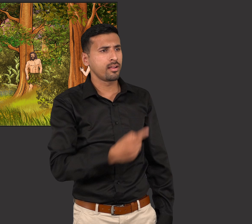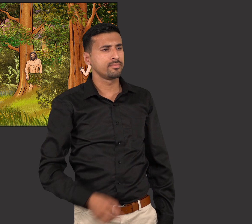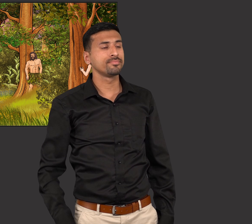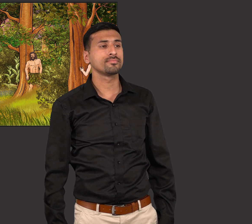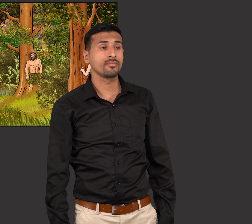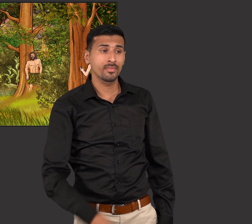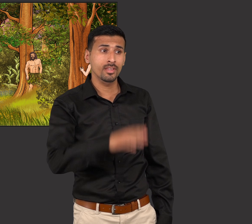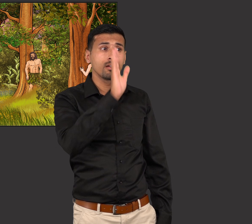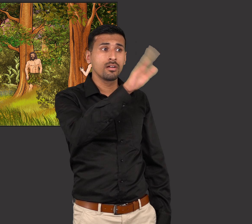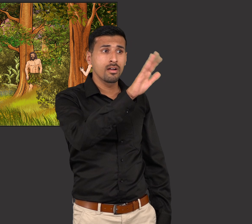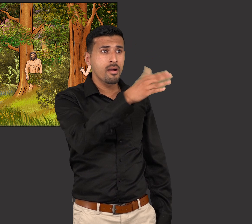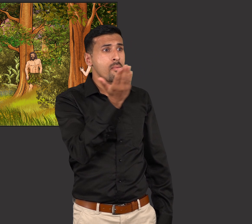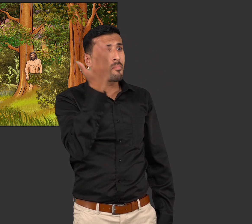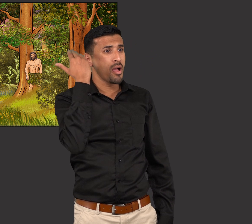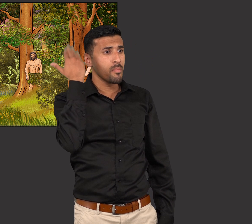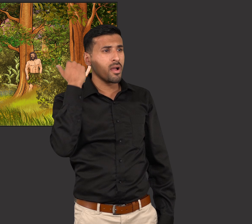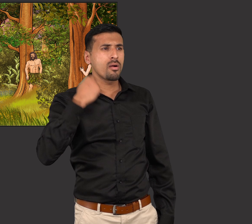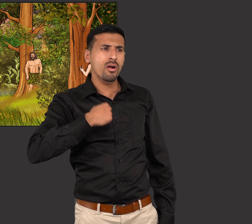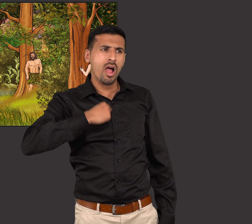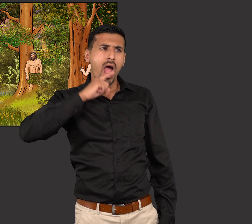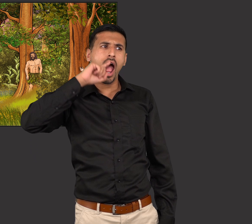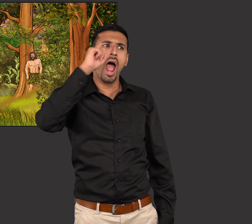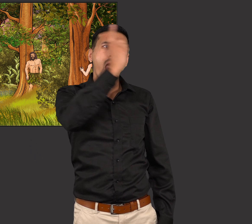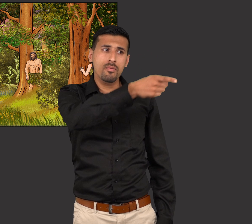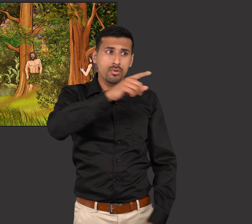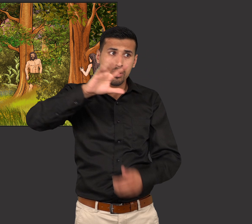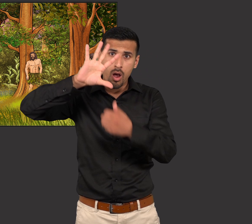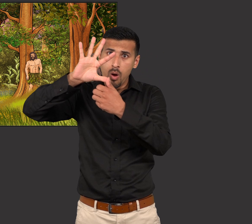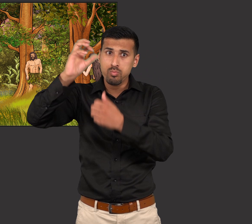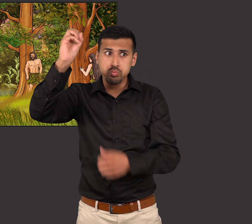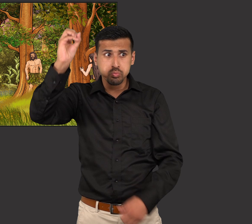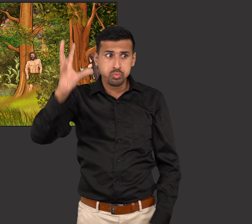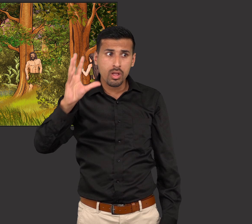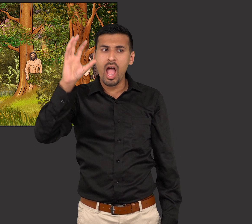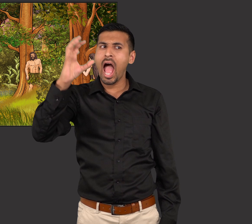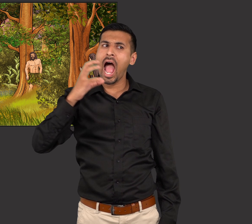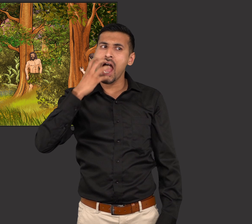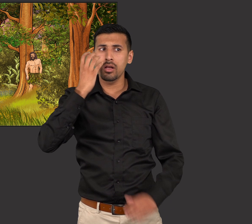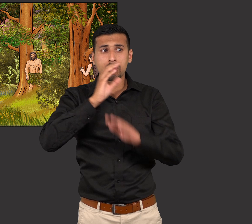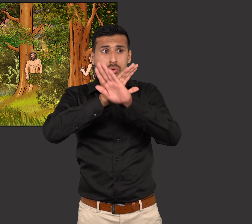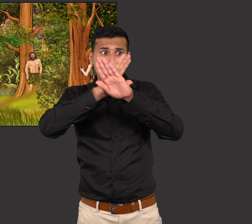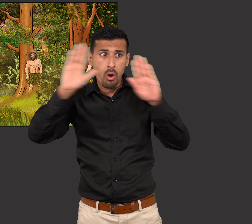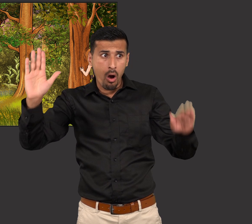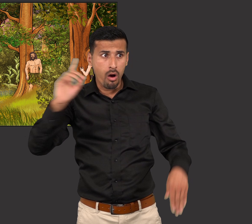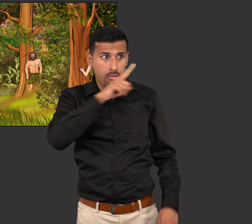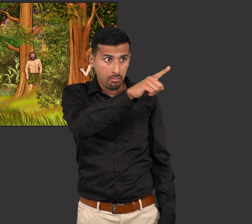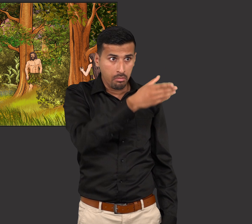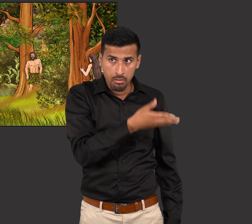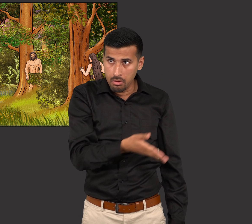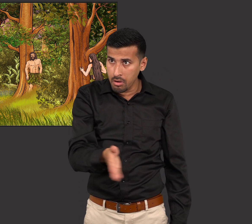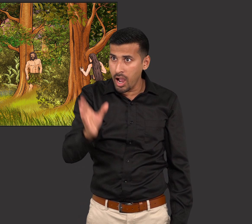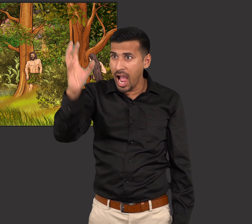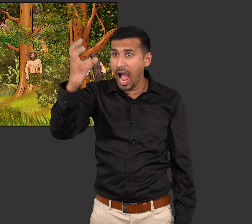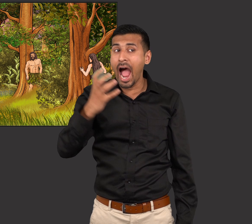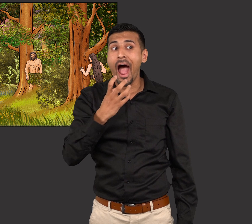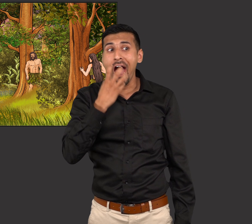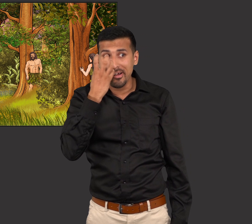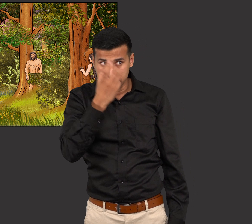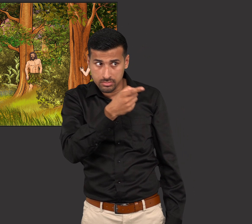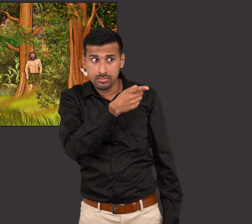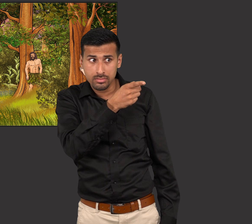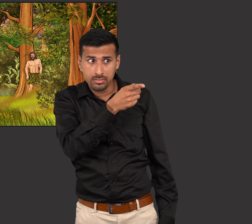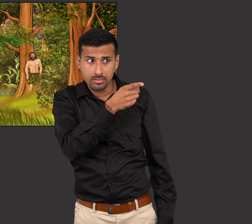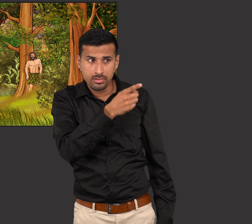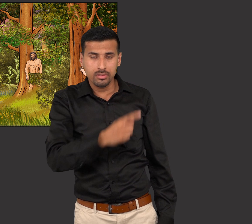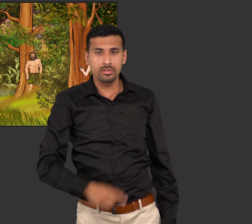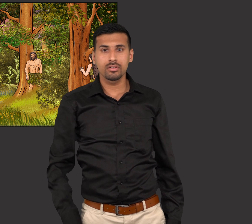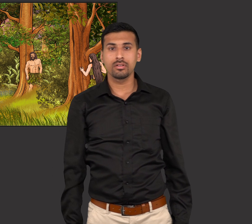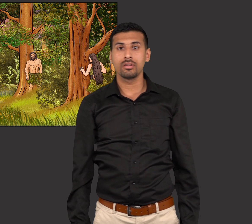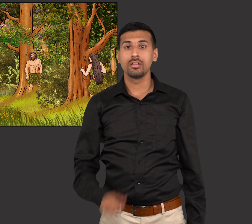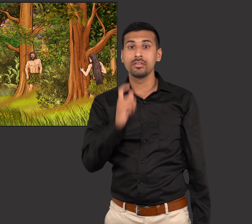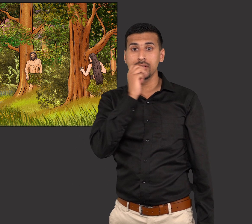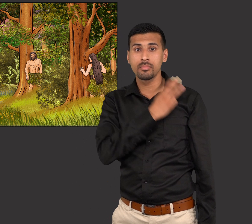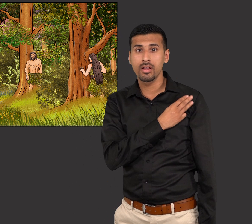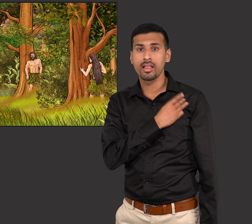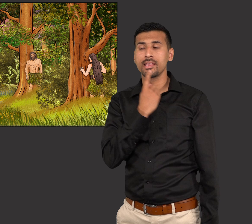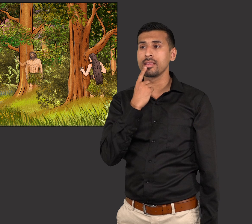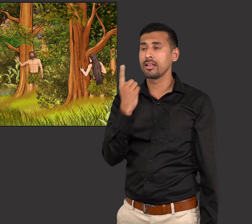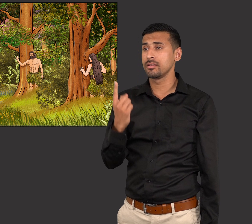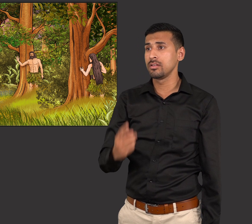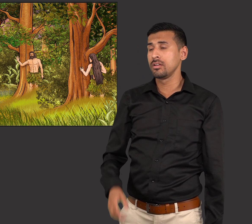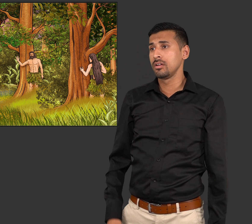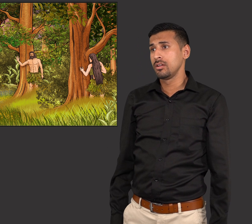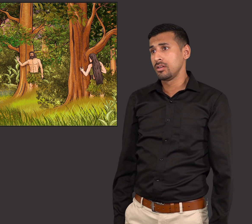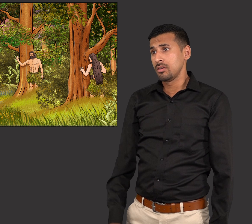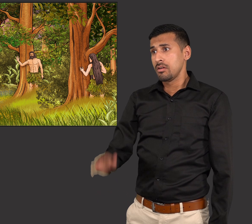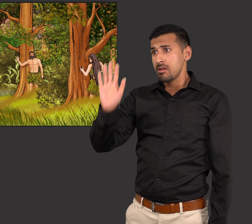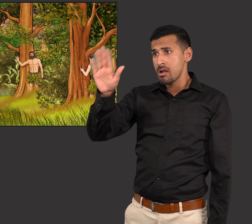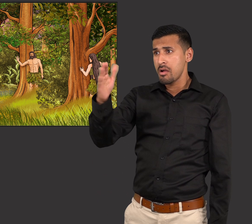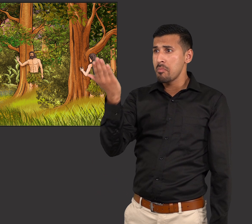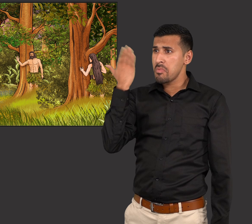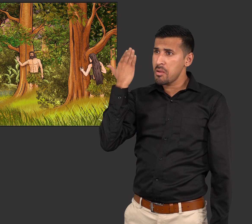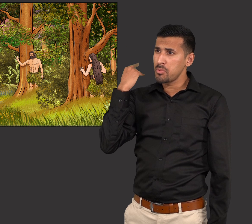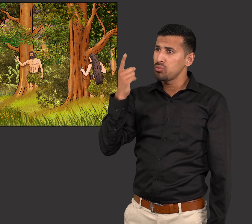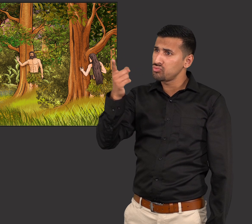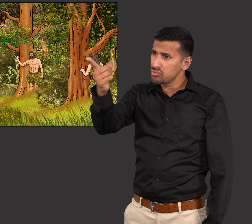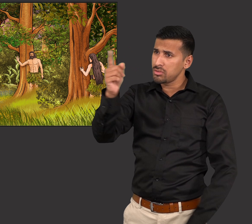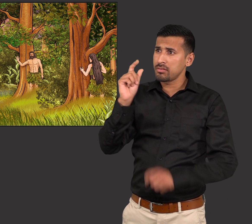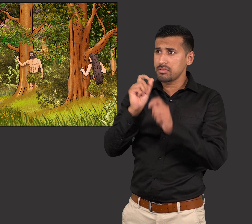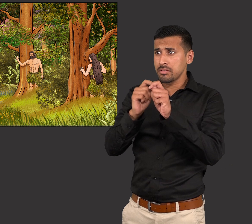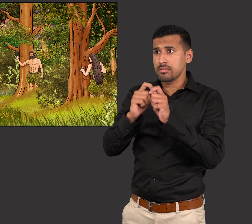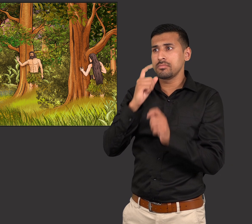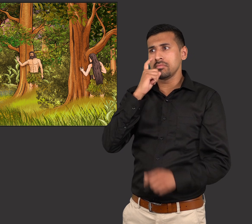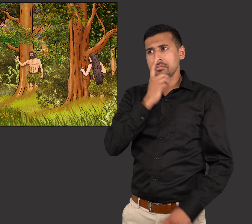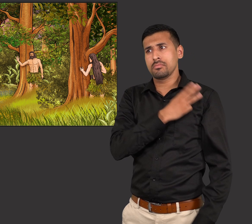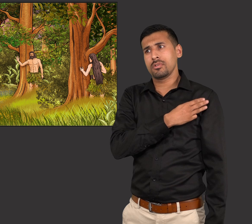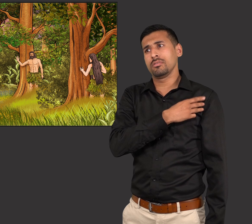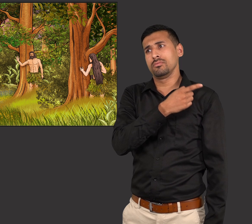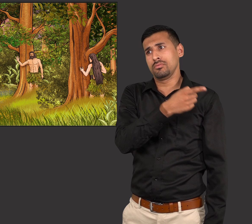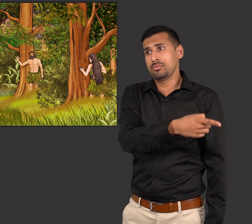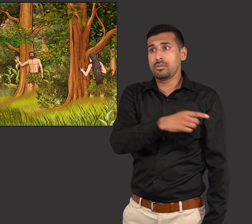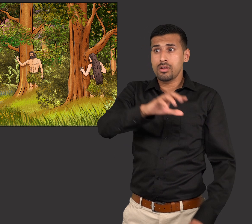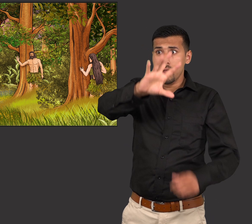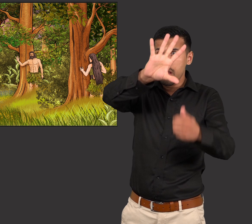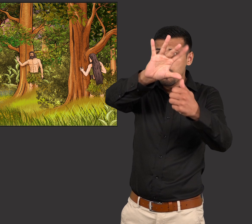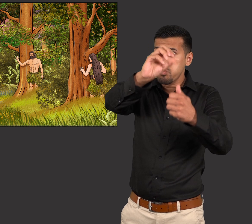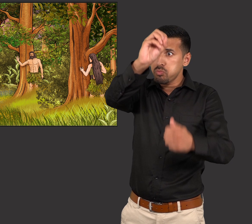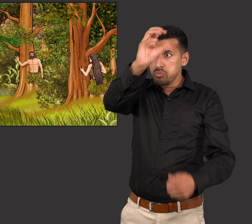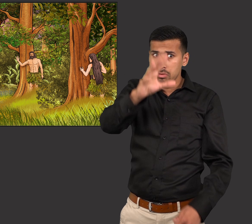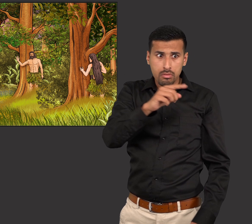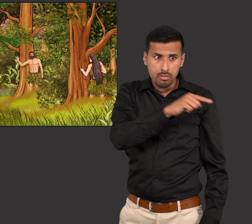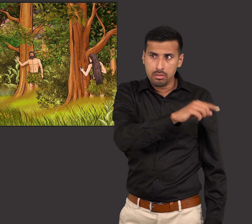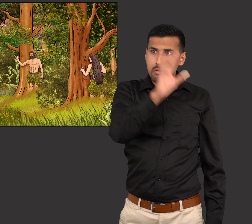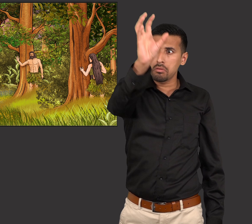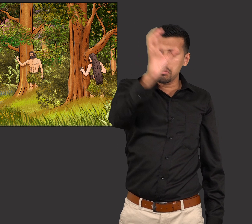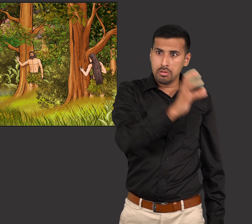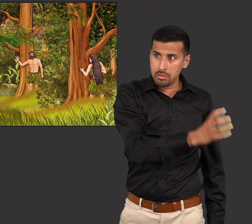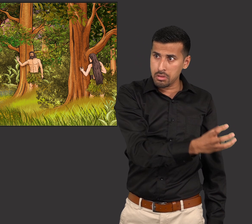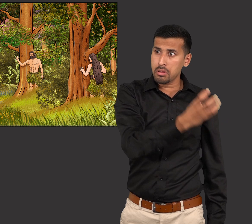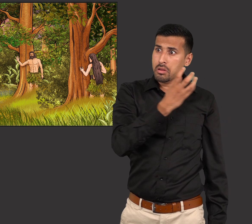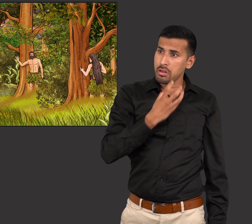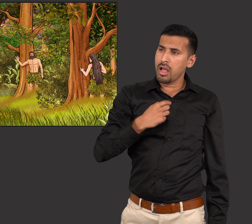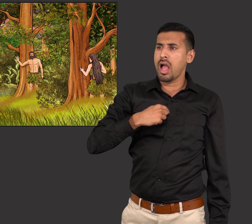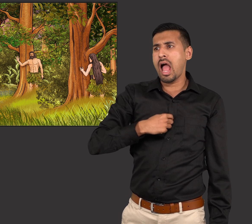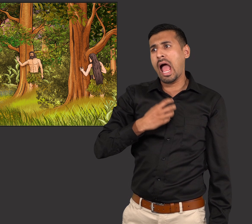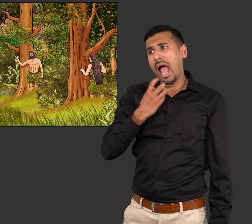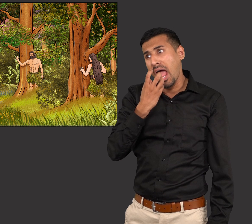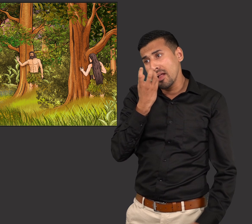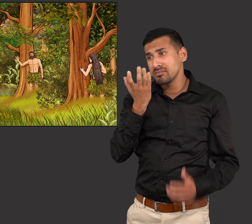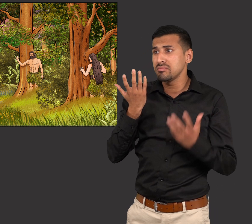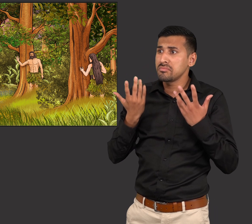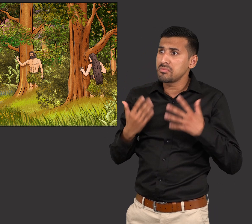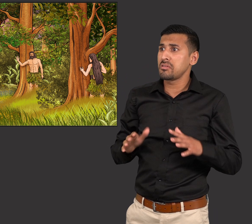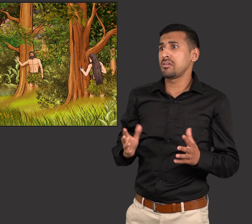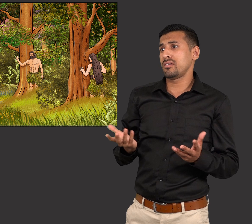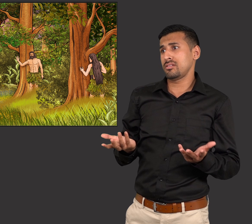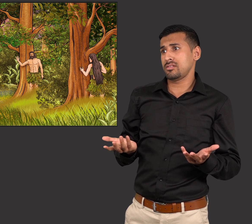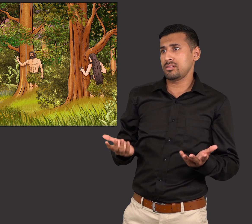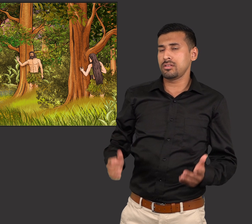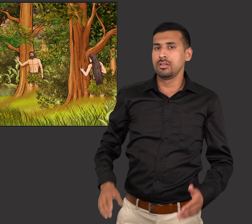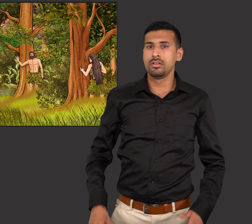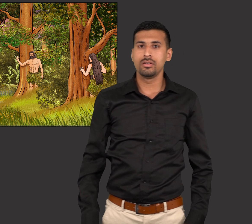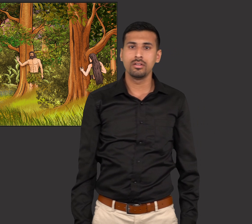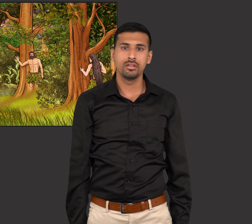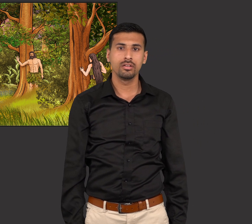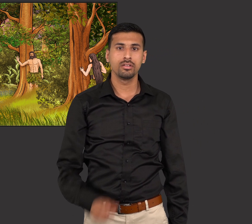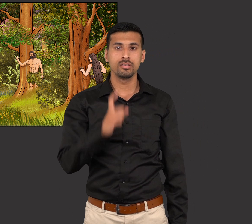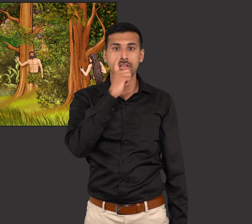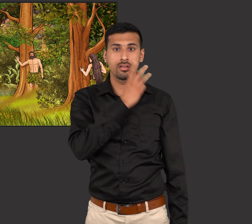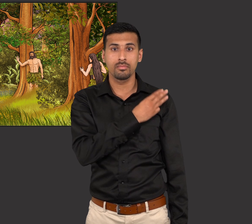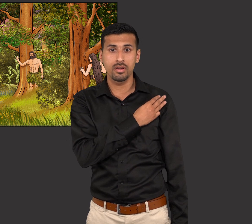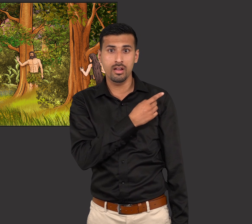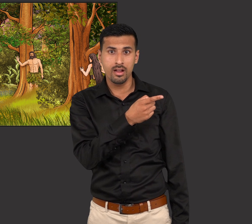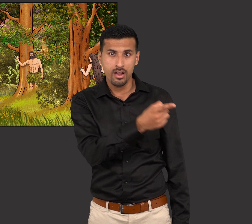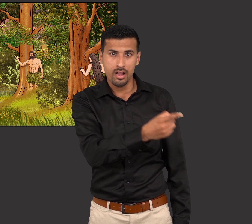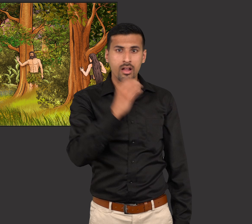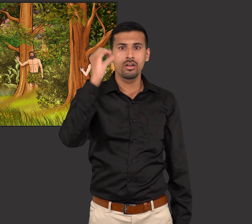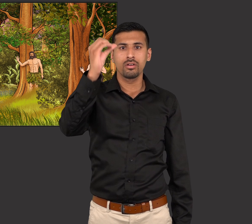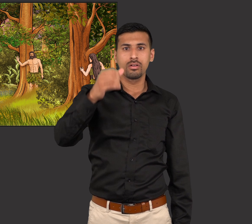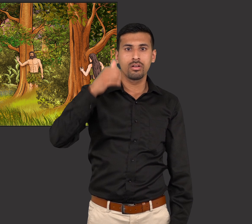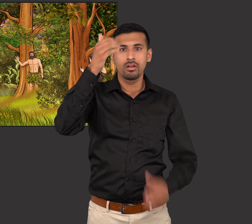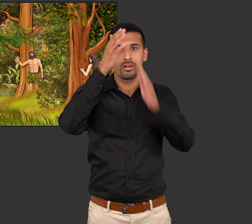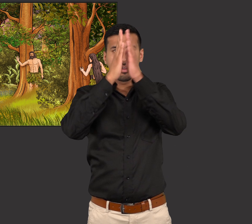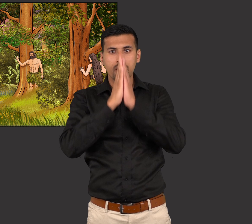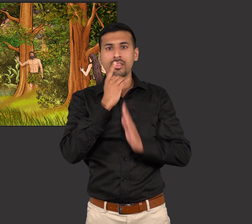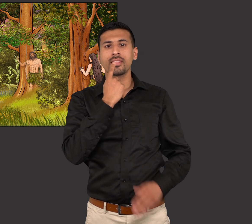“Who told you that you were naked?” asked the LORD God. “Have you eaten from the tree of which I commanded you not to eat?”